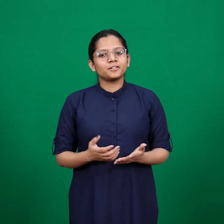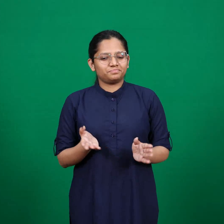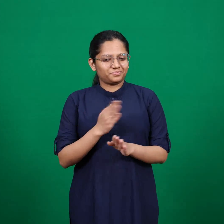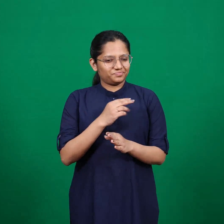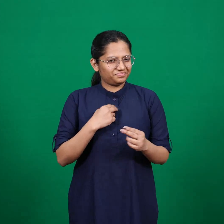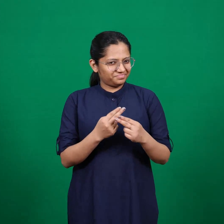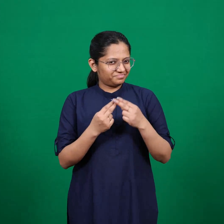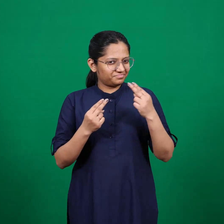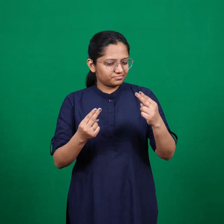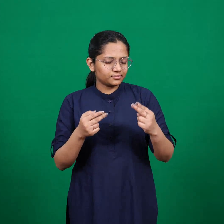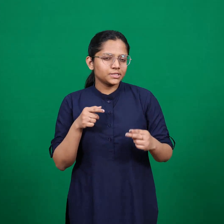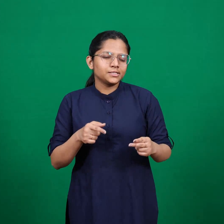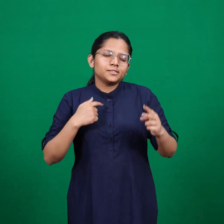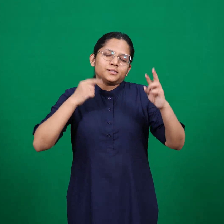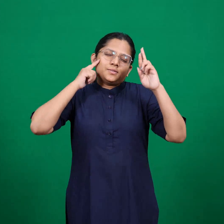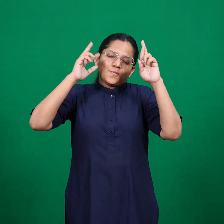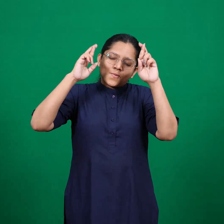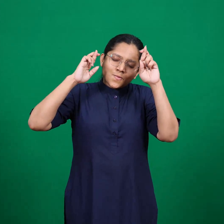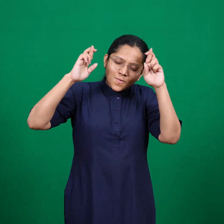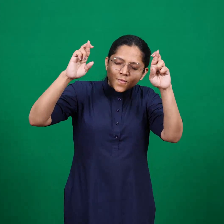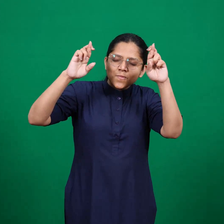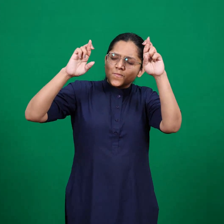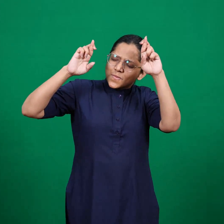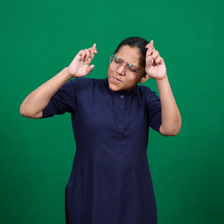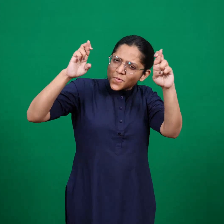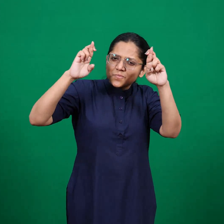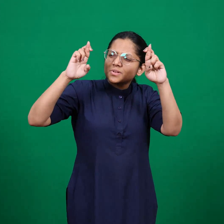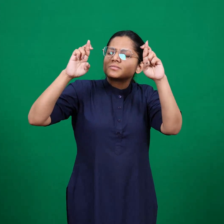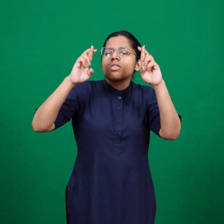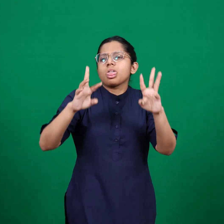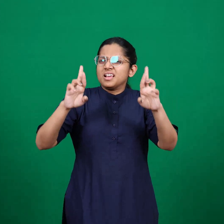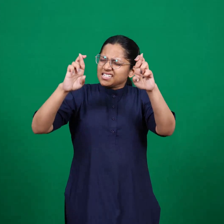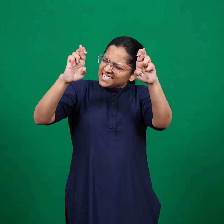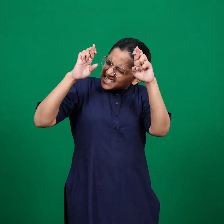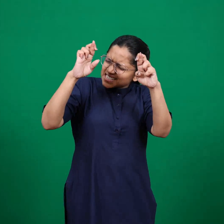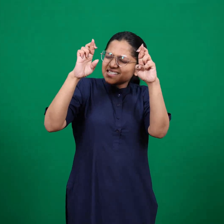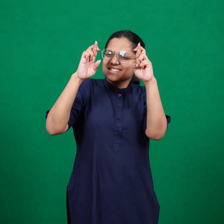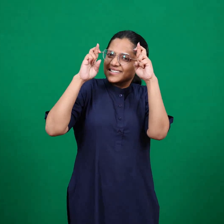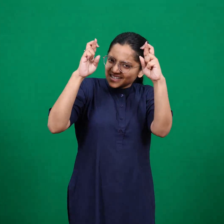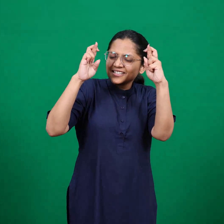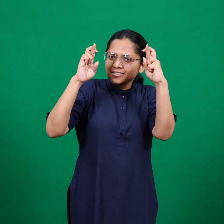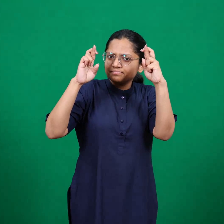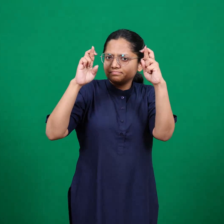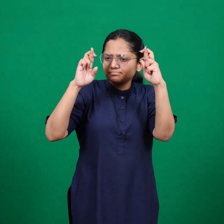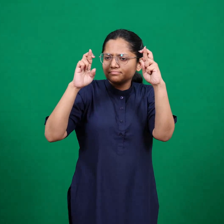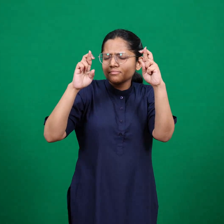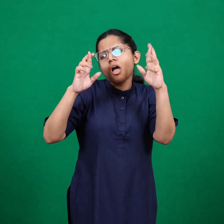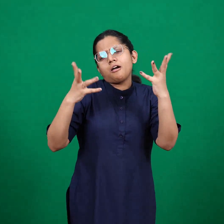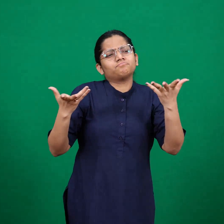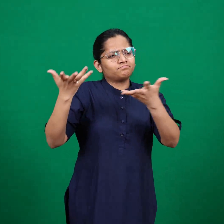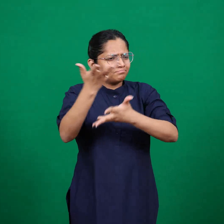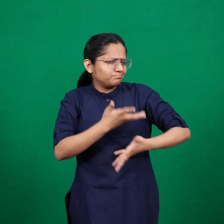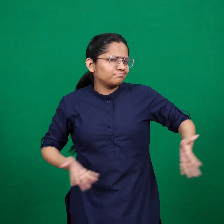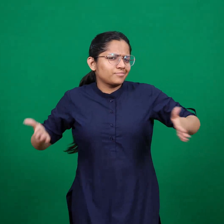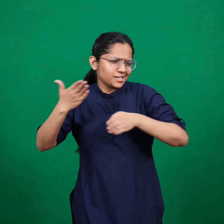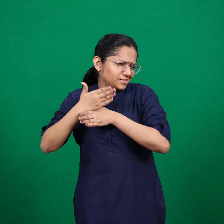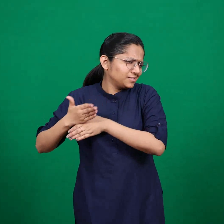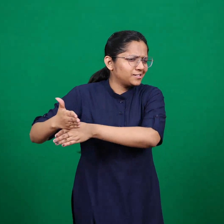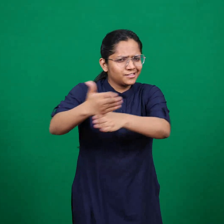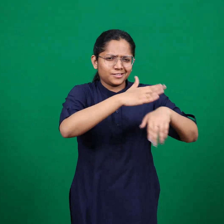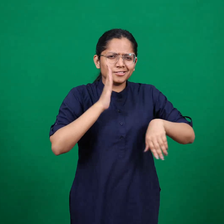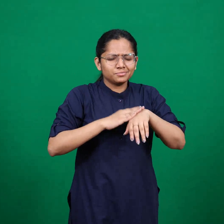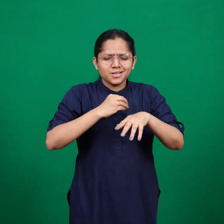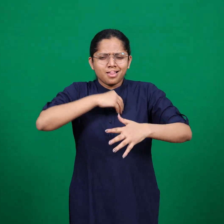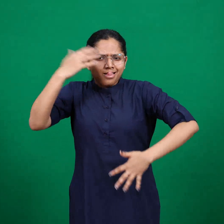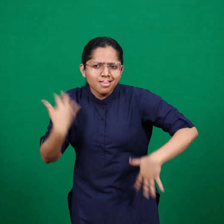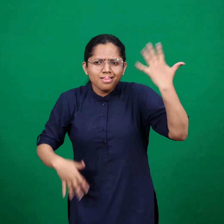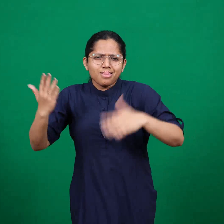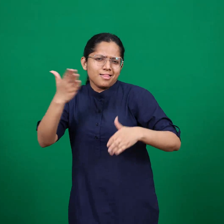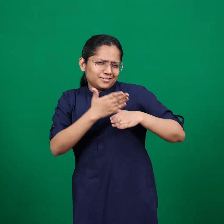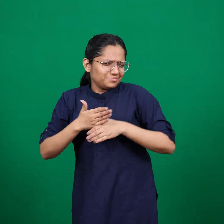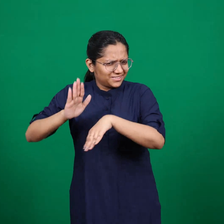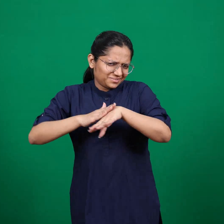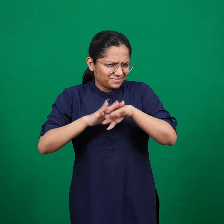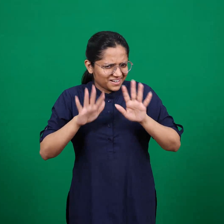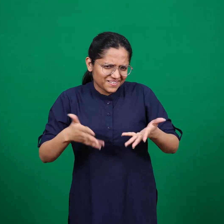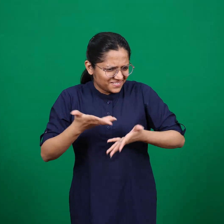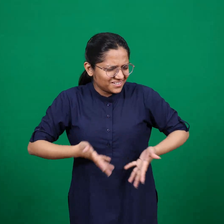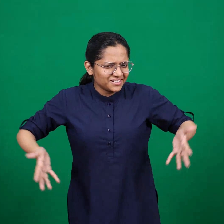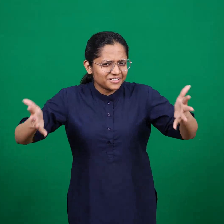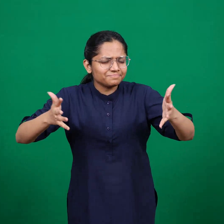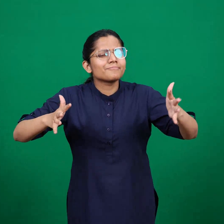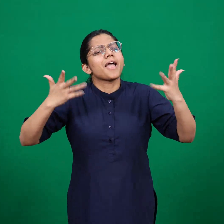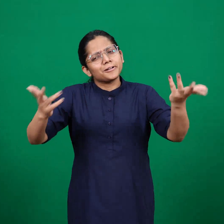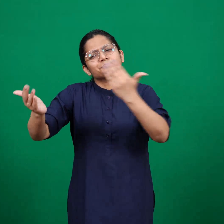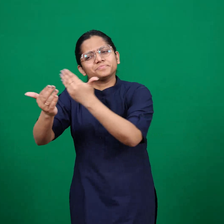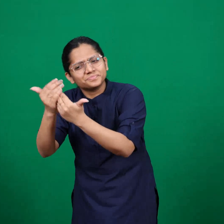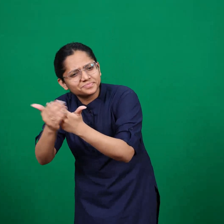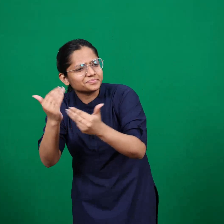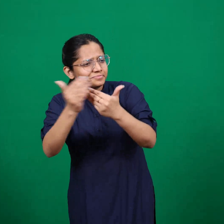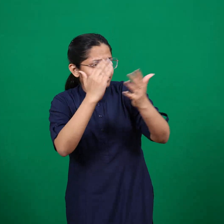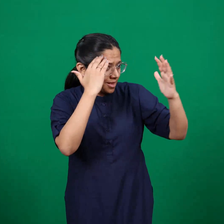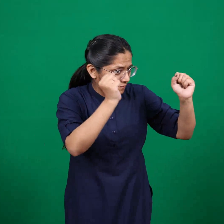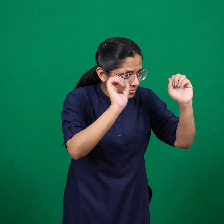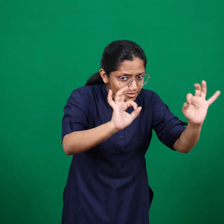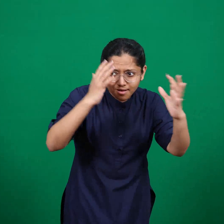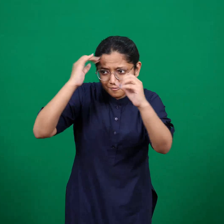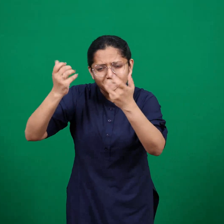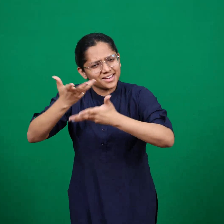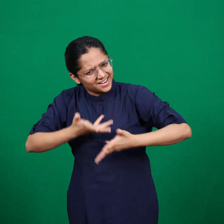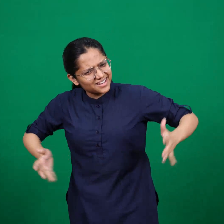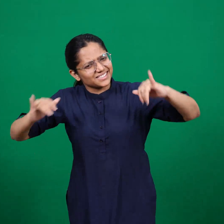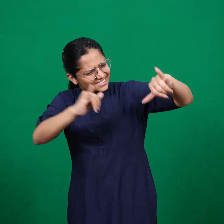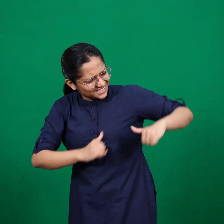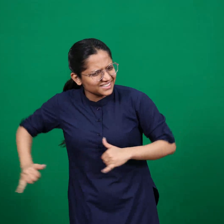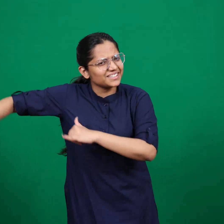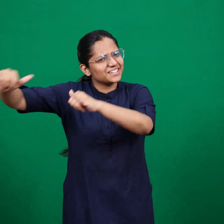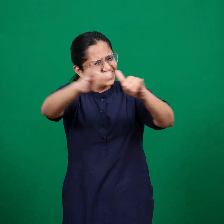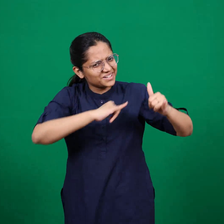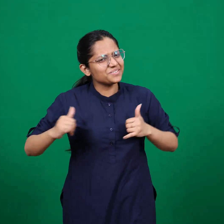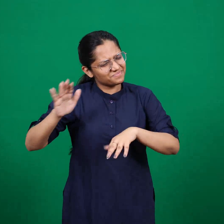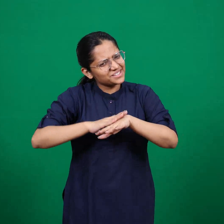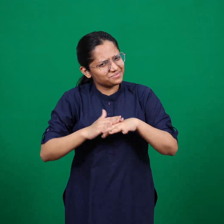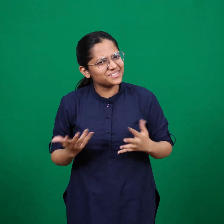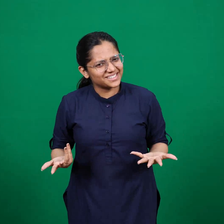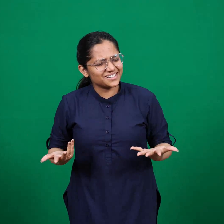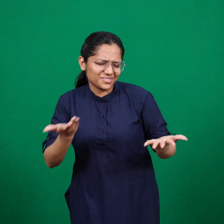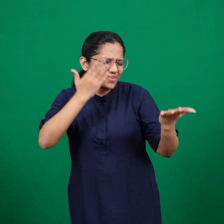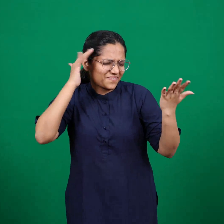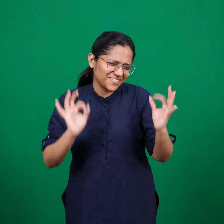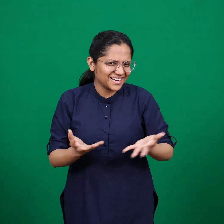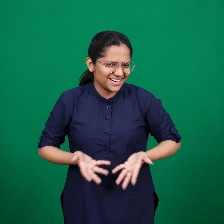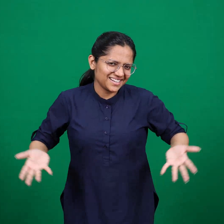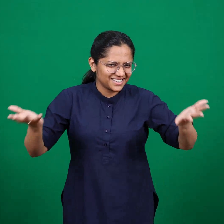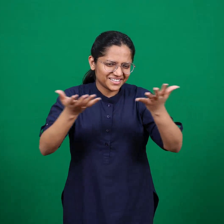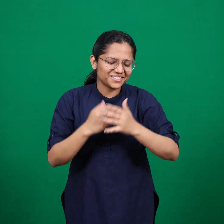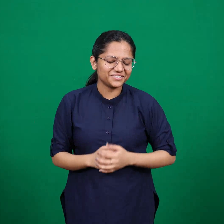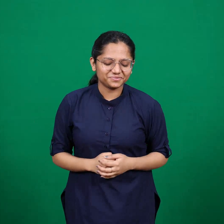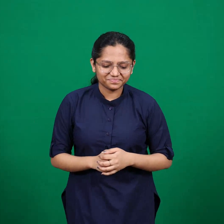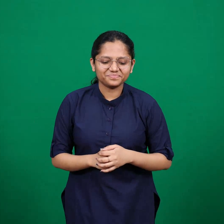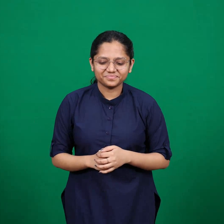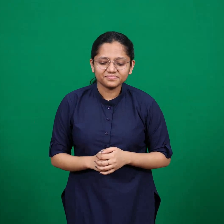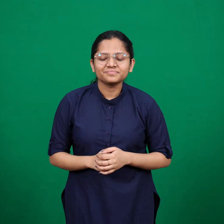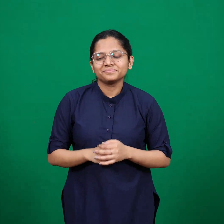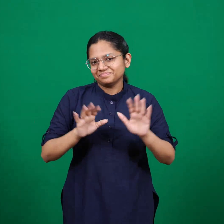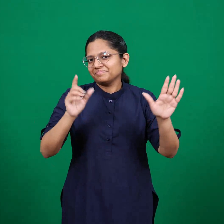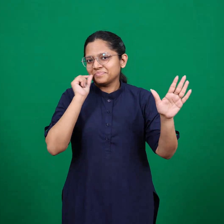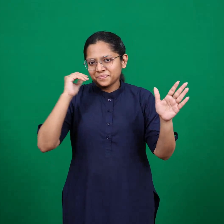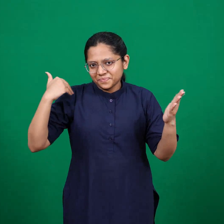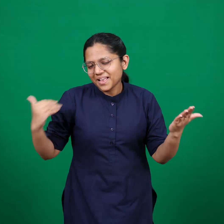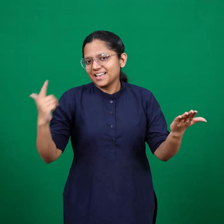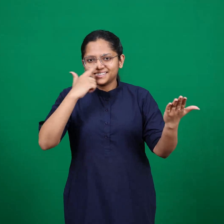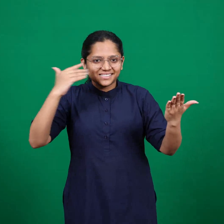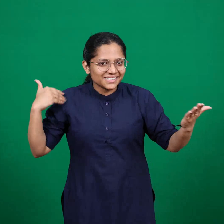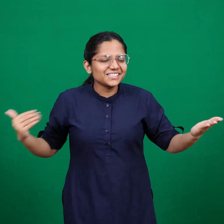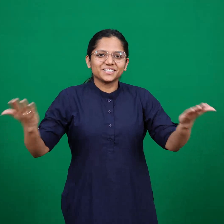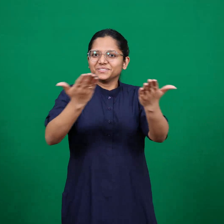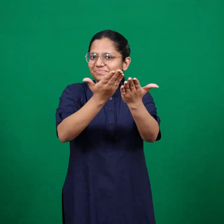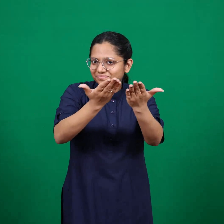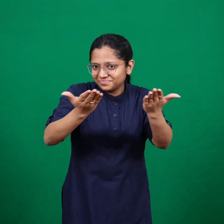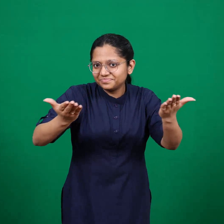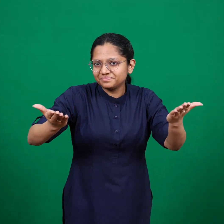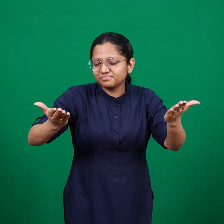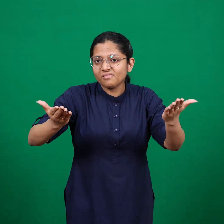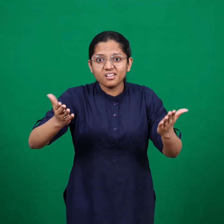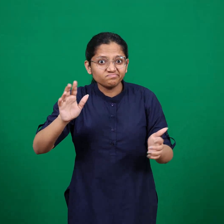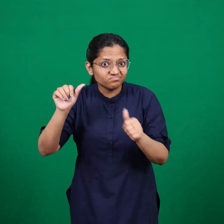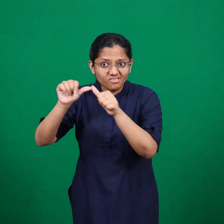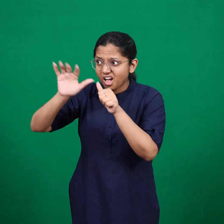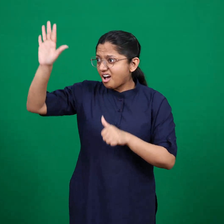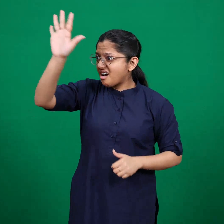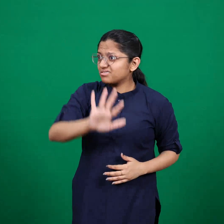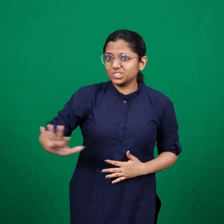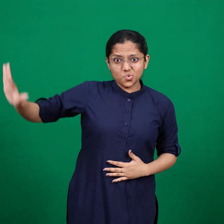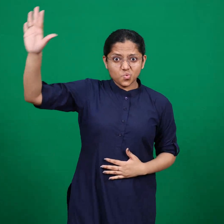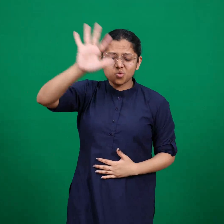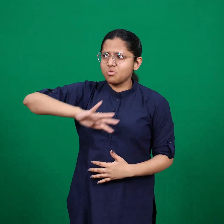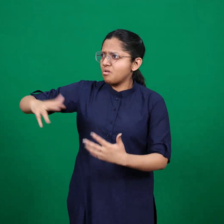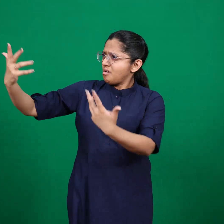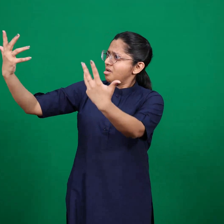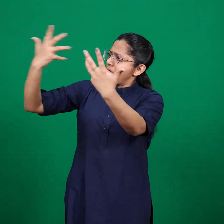And our hope for you is sure, because we know that just as you share in our sufferings, so also you will share in our comfort.